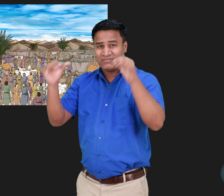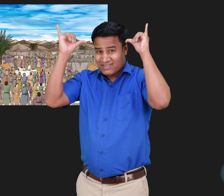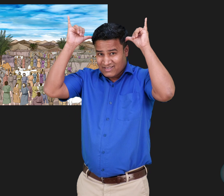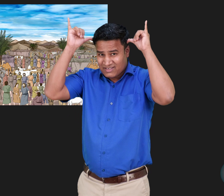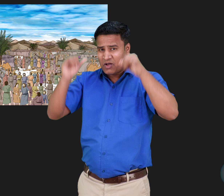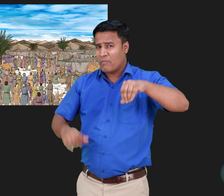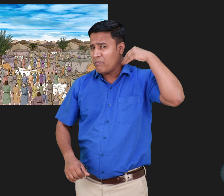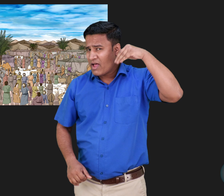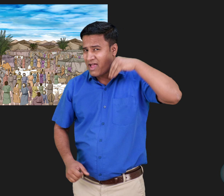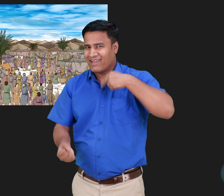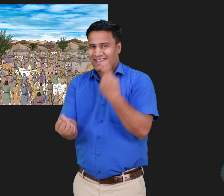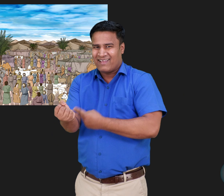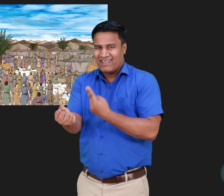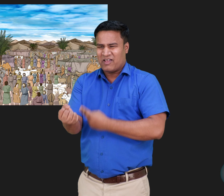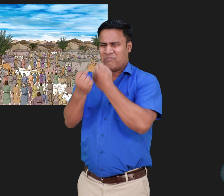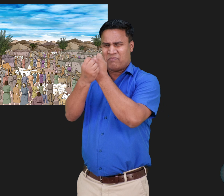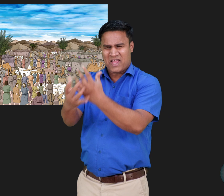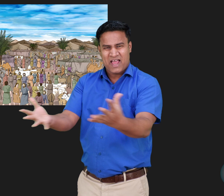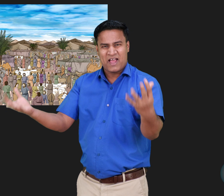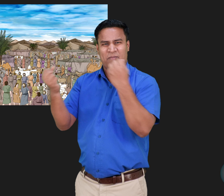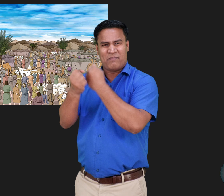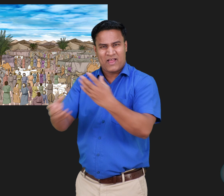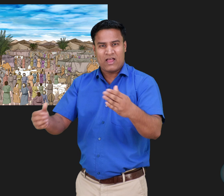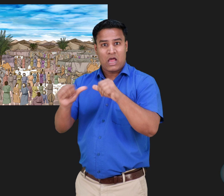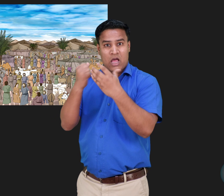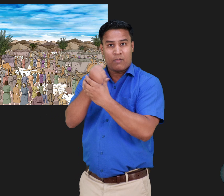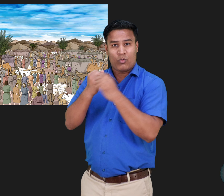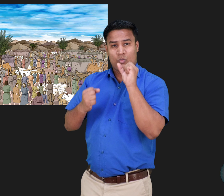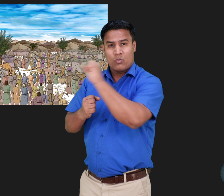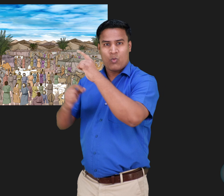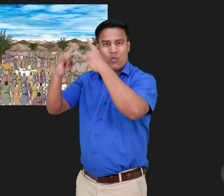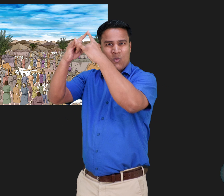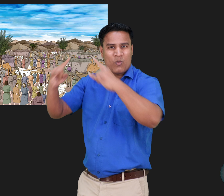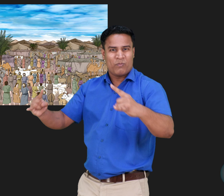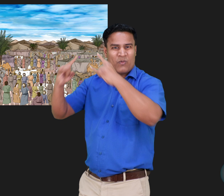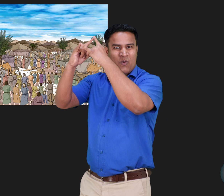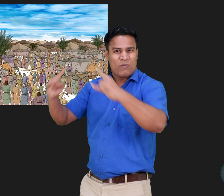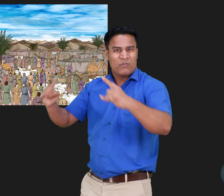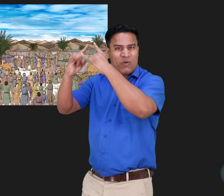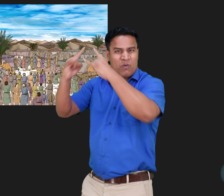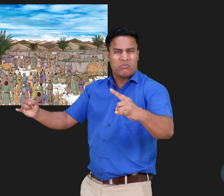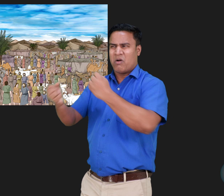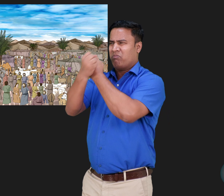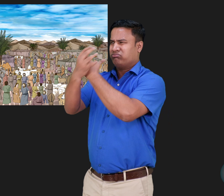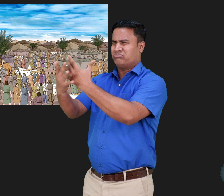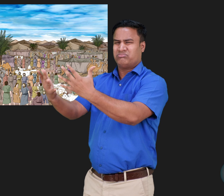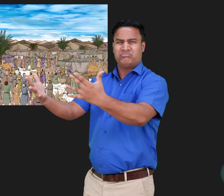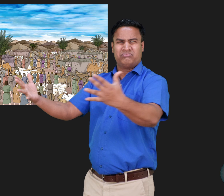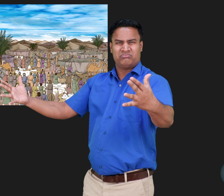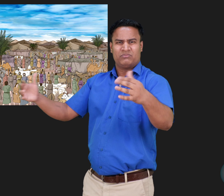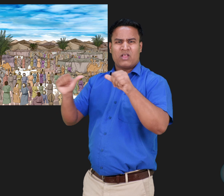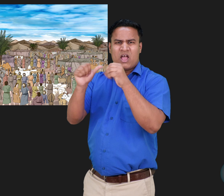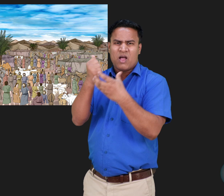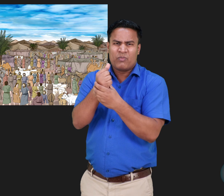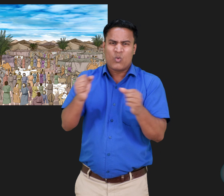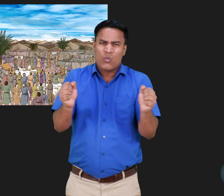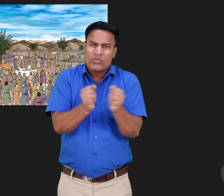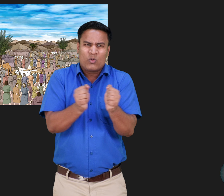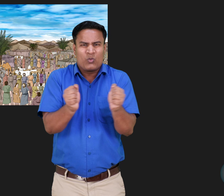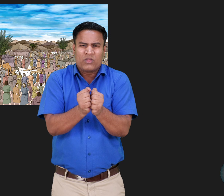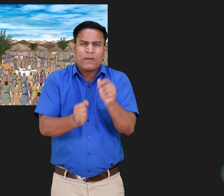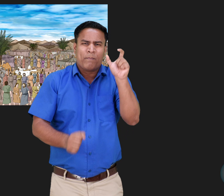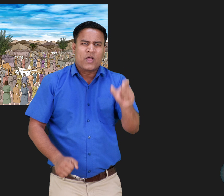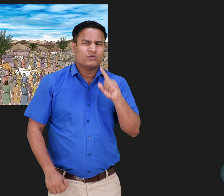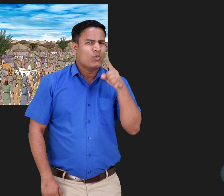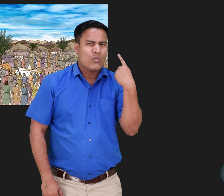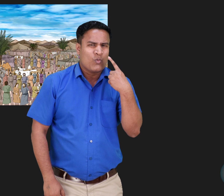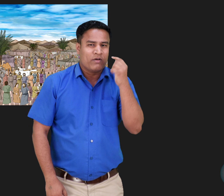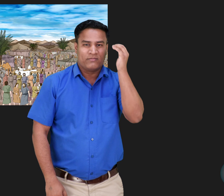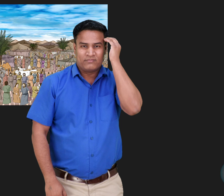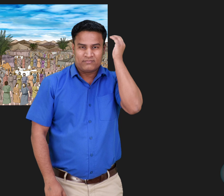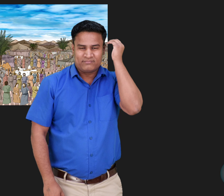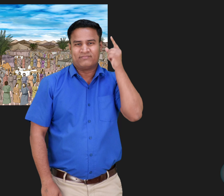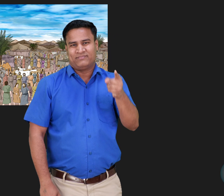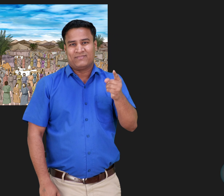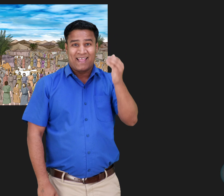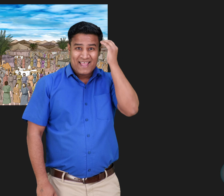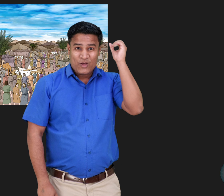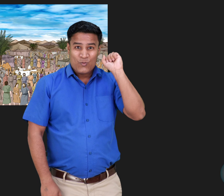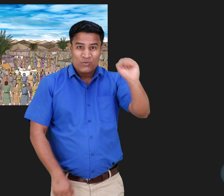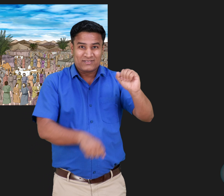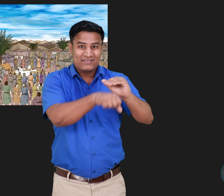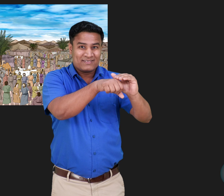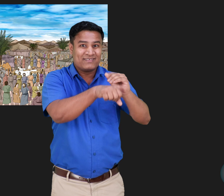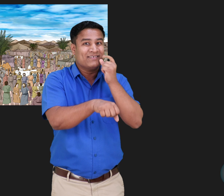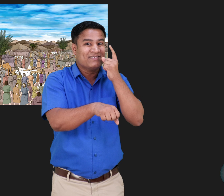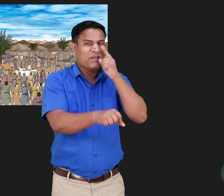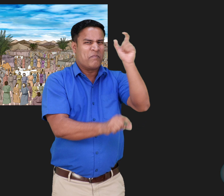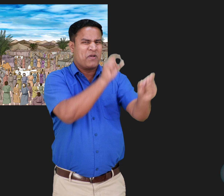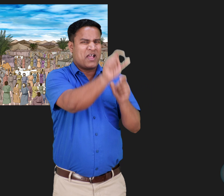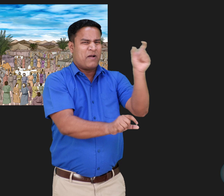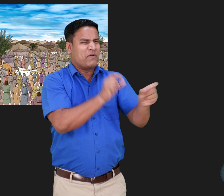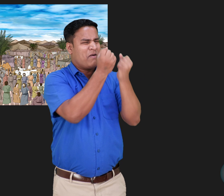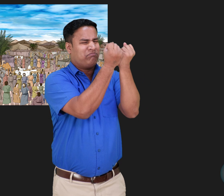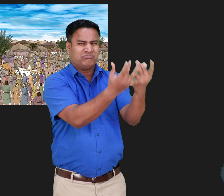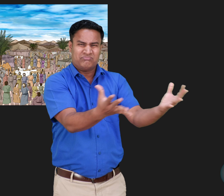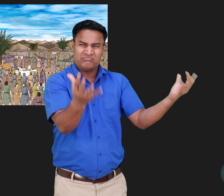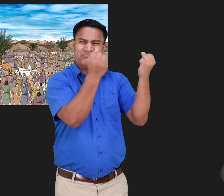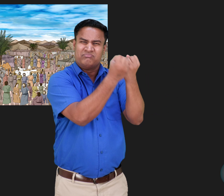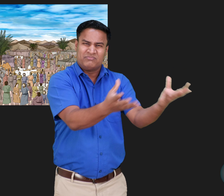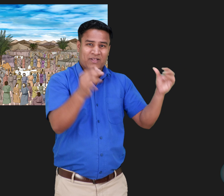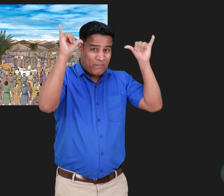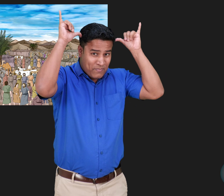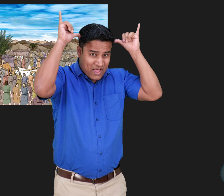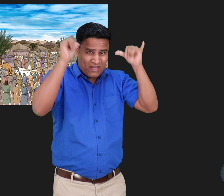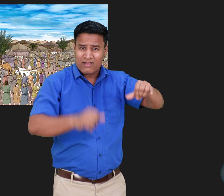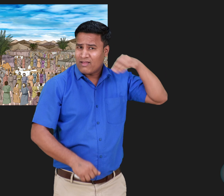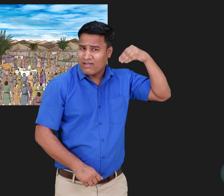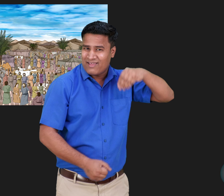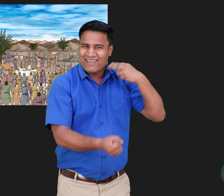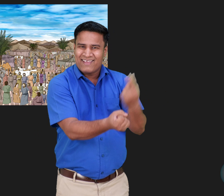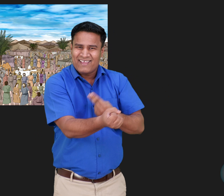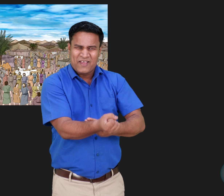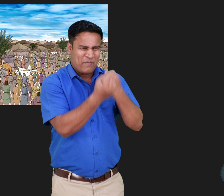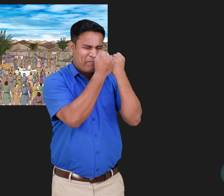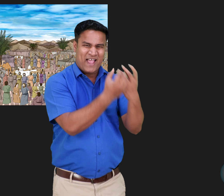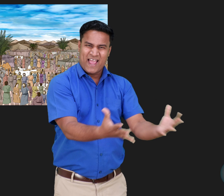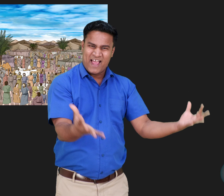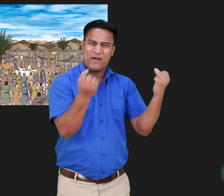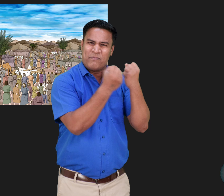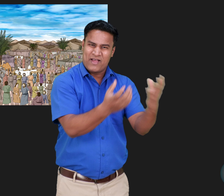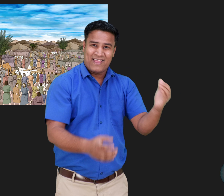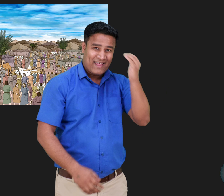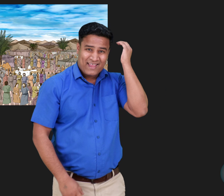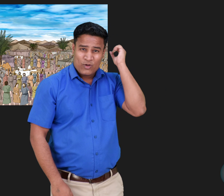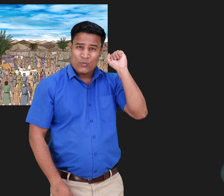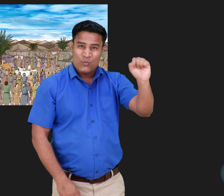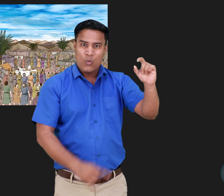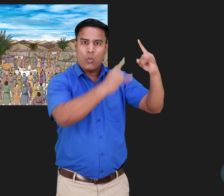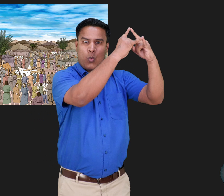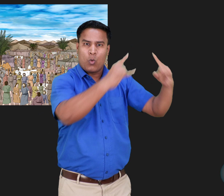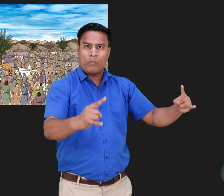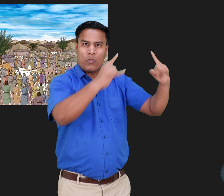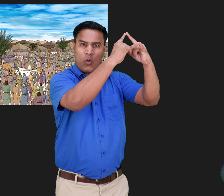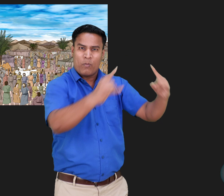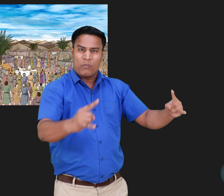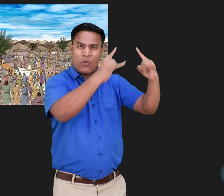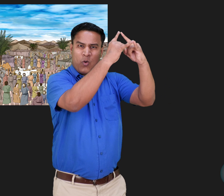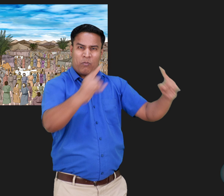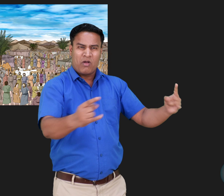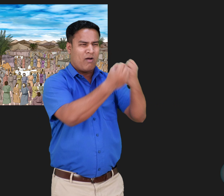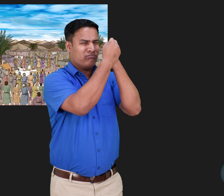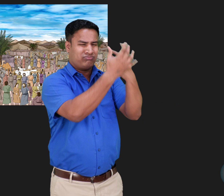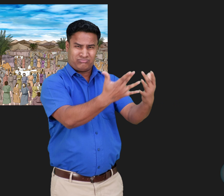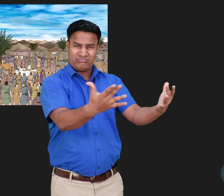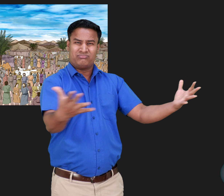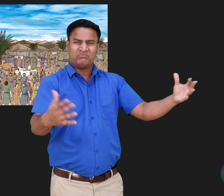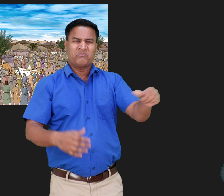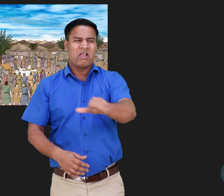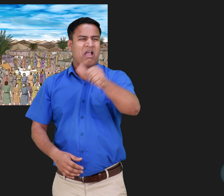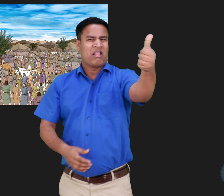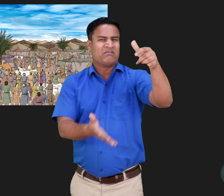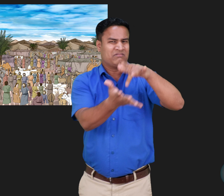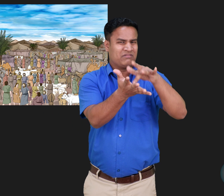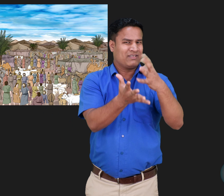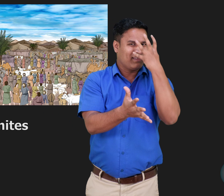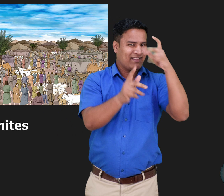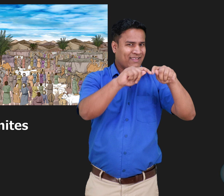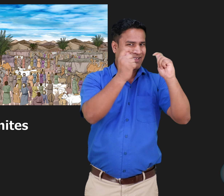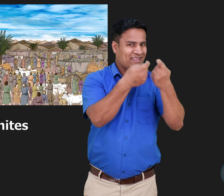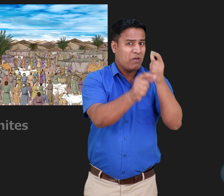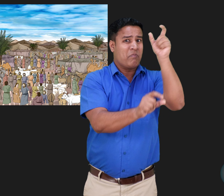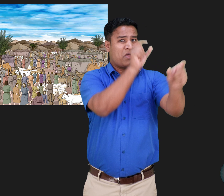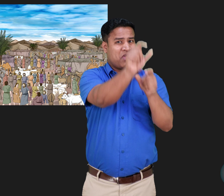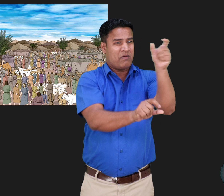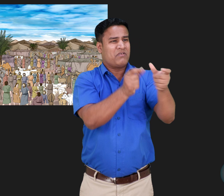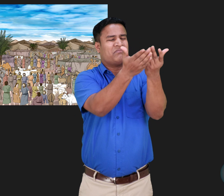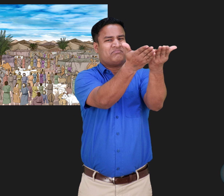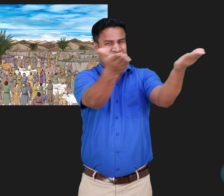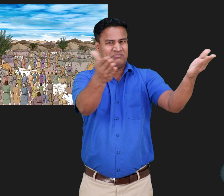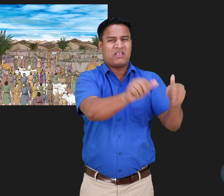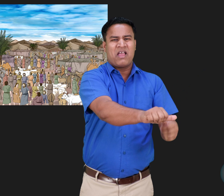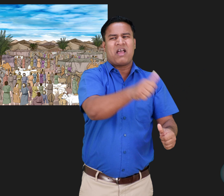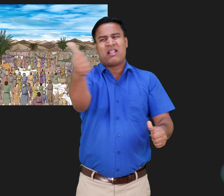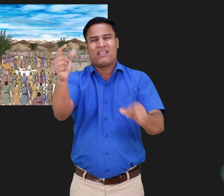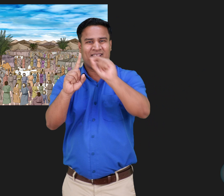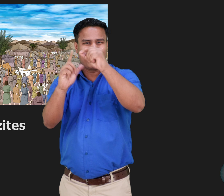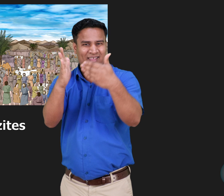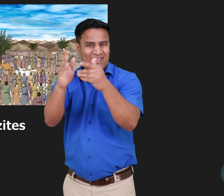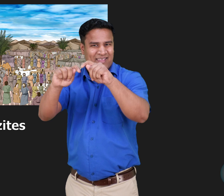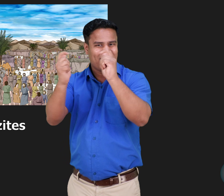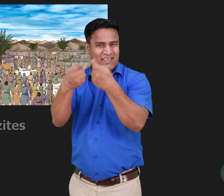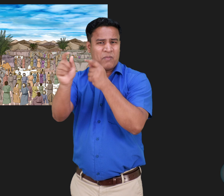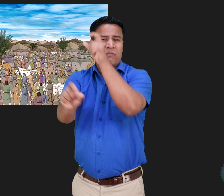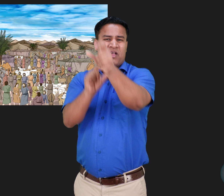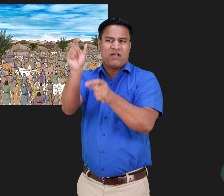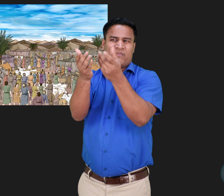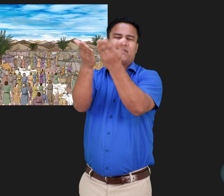But the land was unable to support both of them while they stayed together, for they had so many possessions that they were unable to coexist.